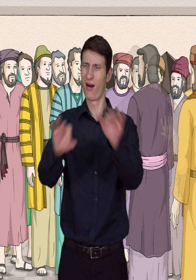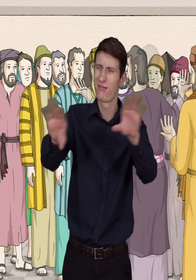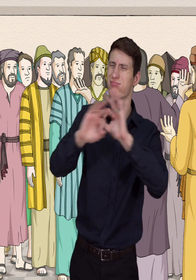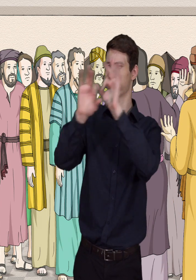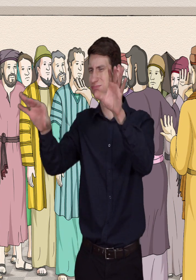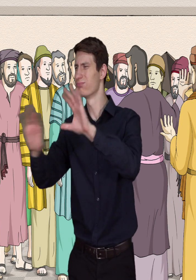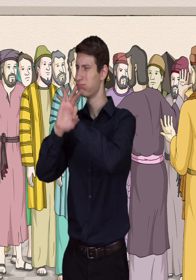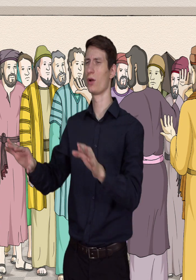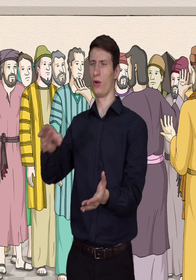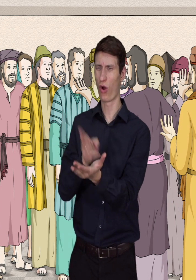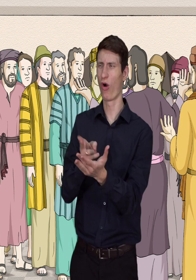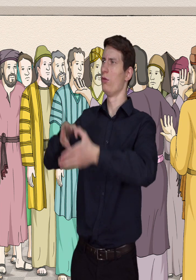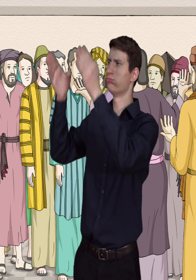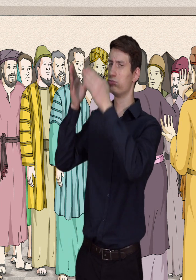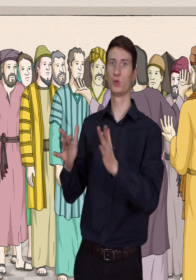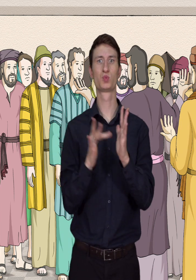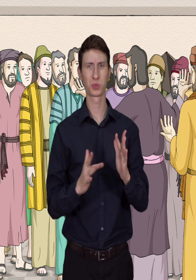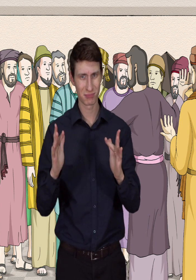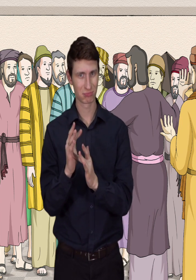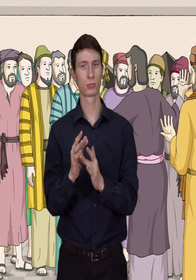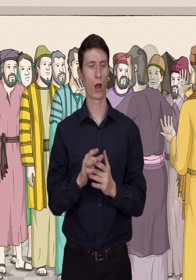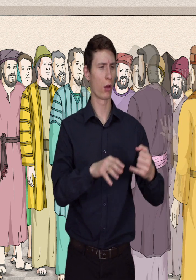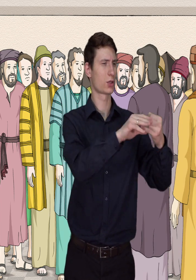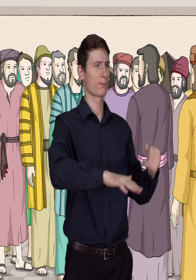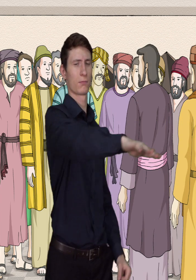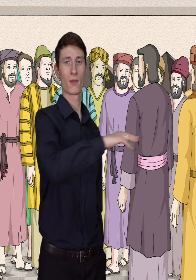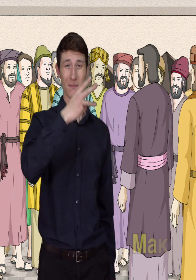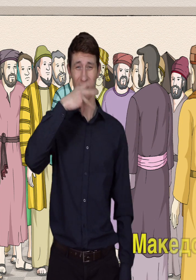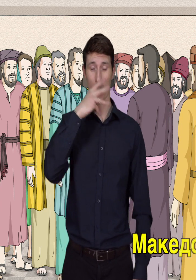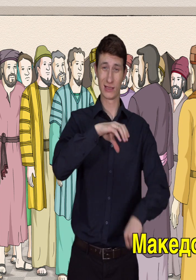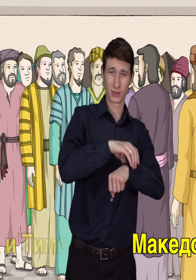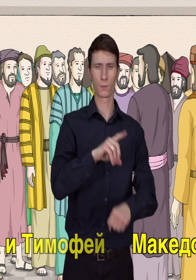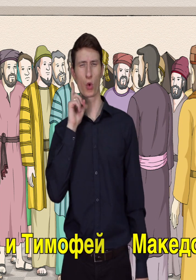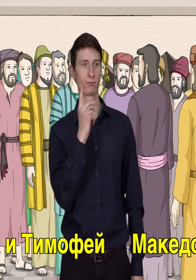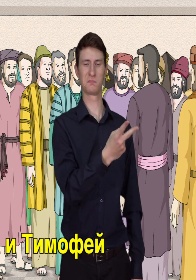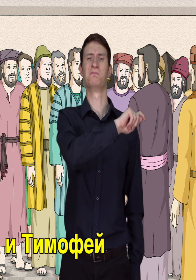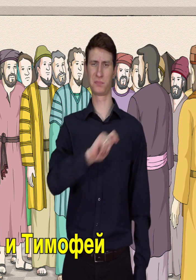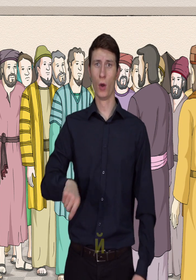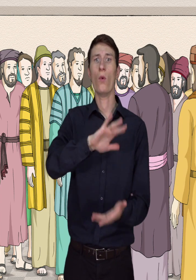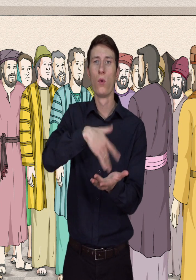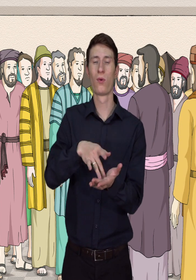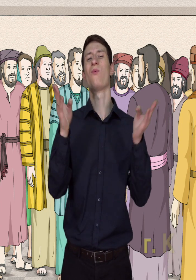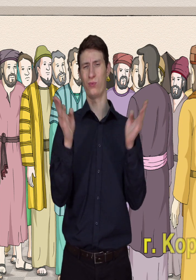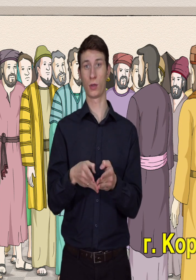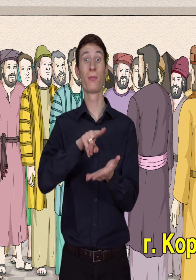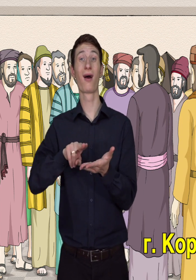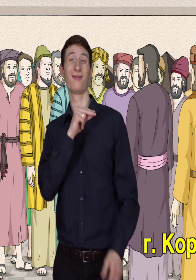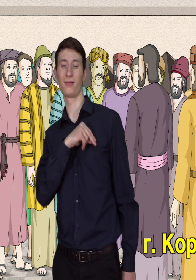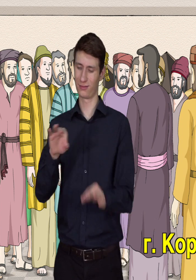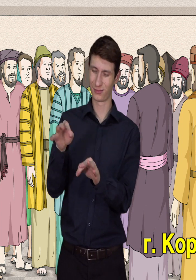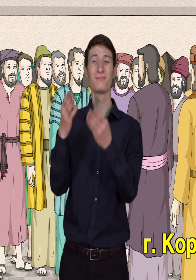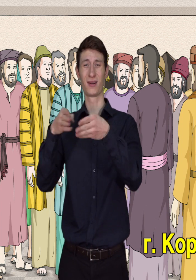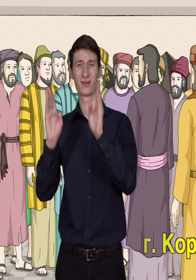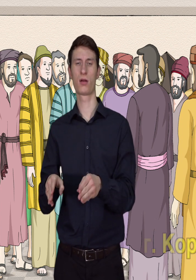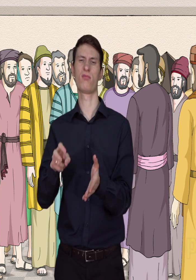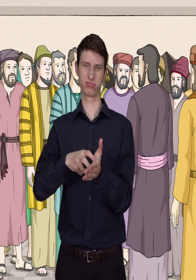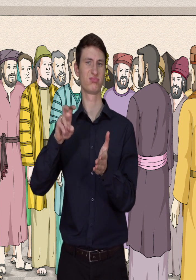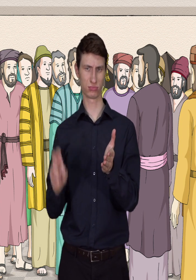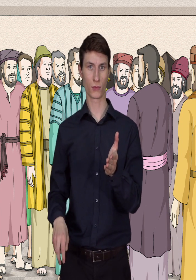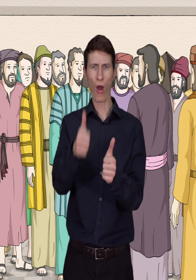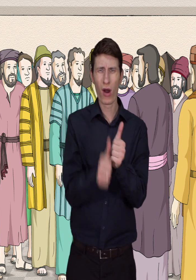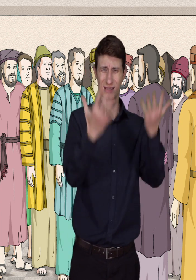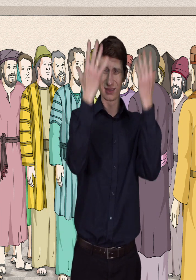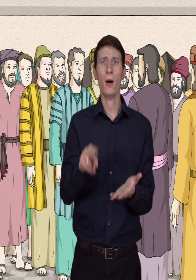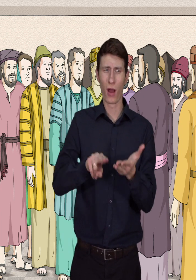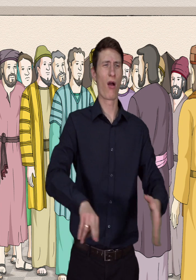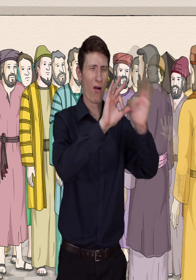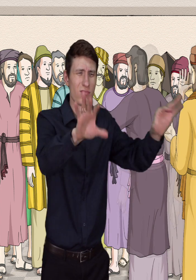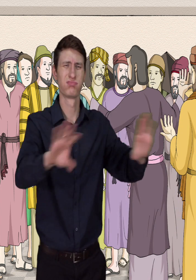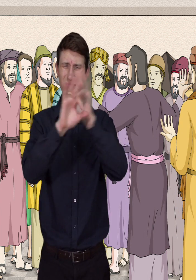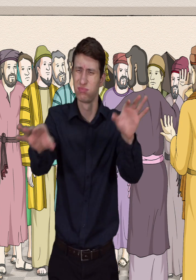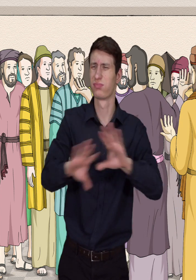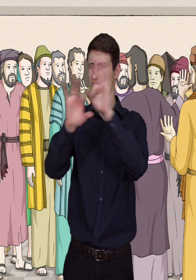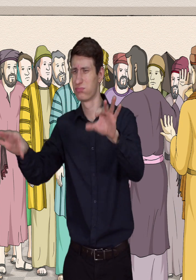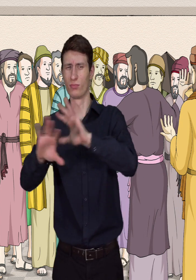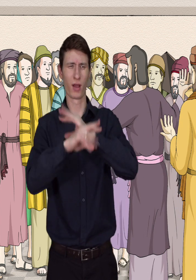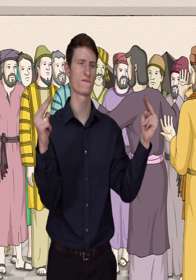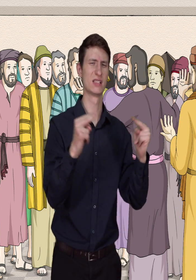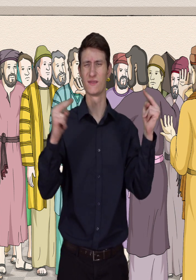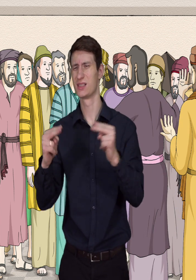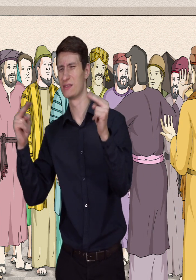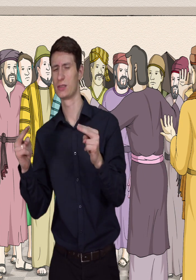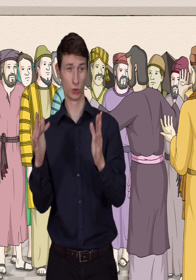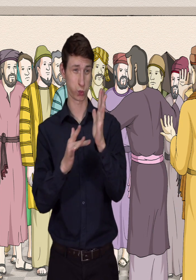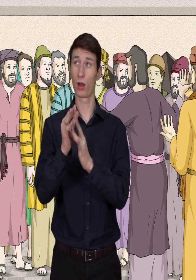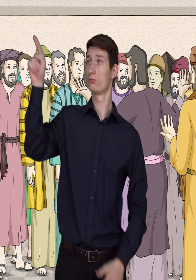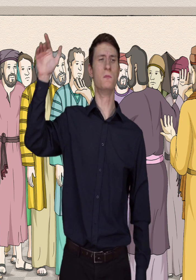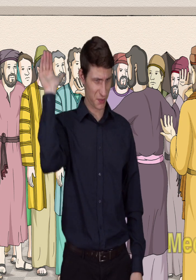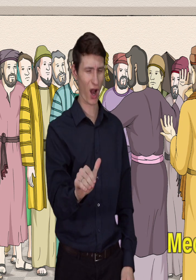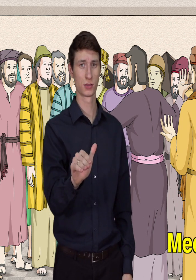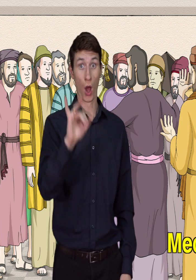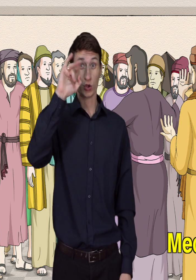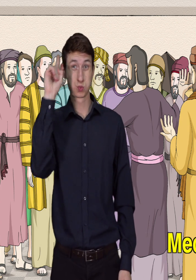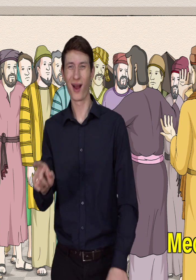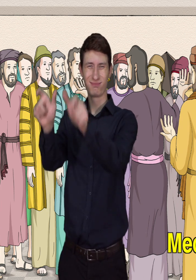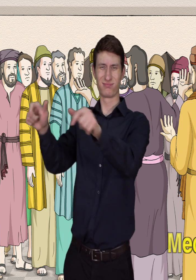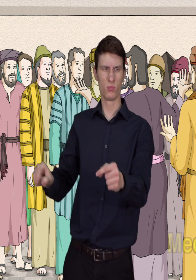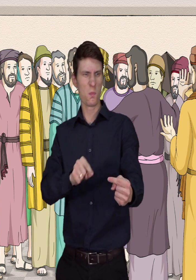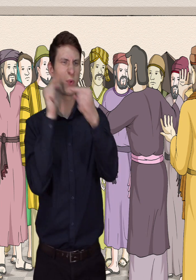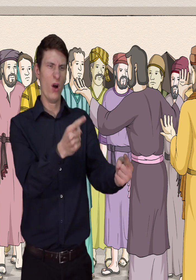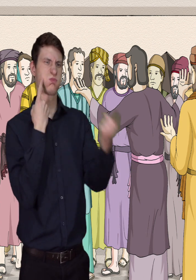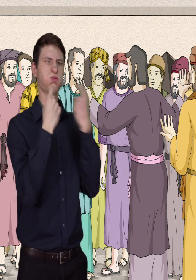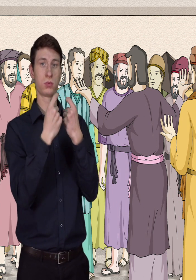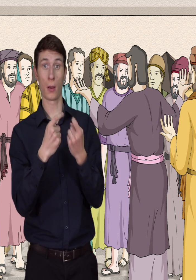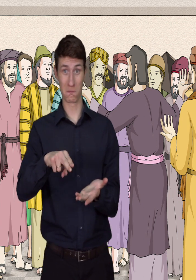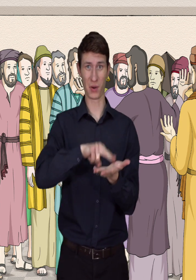And when Silas and Timothy came down from Macedonia, Paul devoted himself fully to the word, testifying to the Jews that Jesus is the Christ.